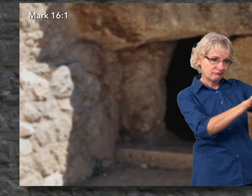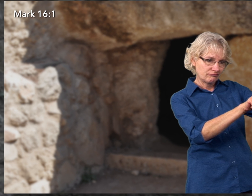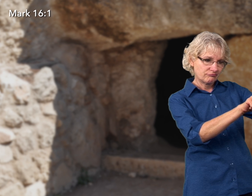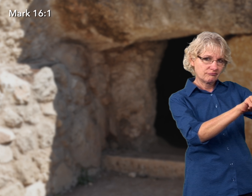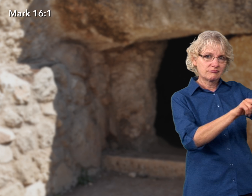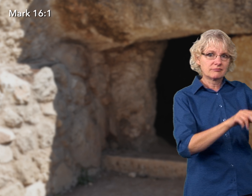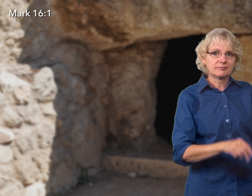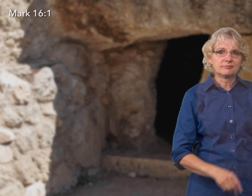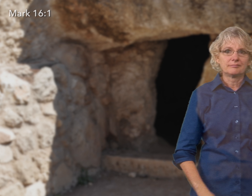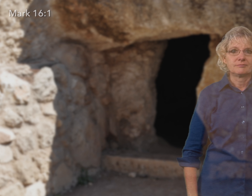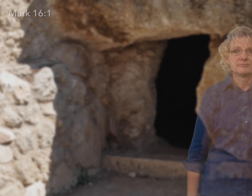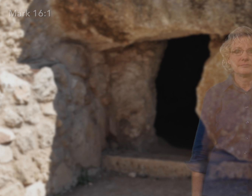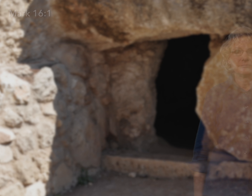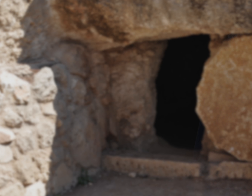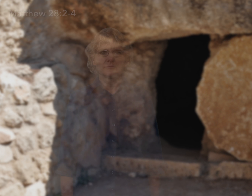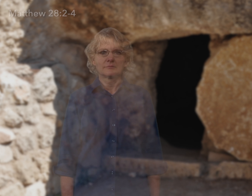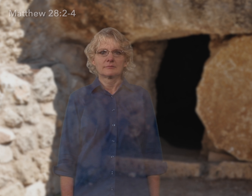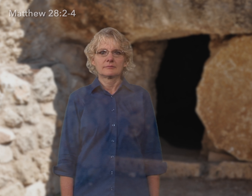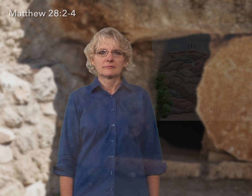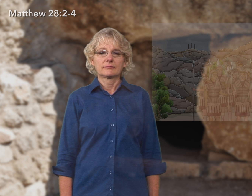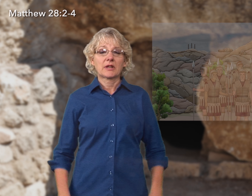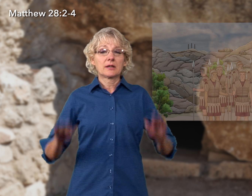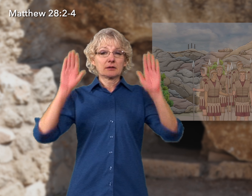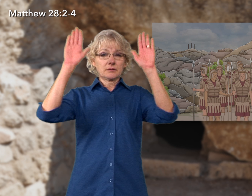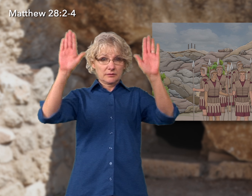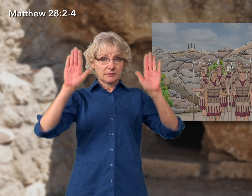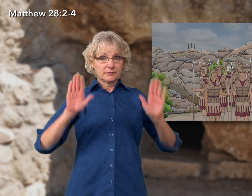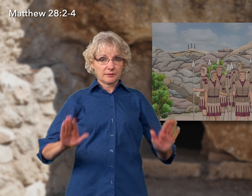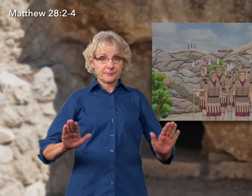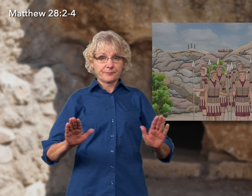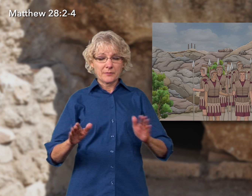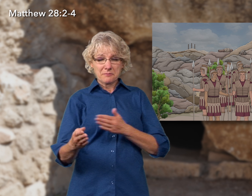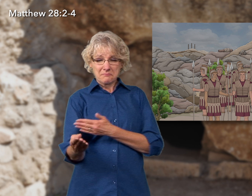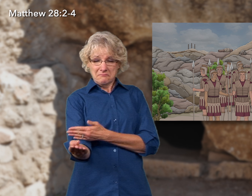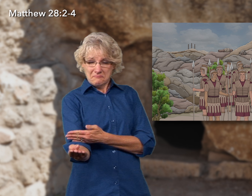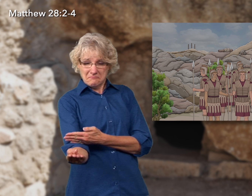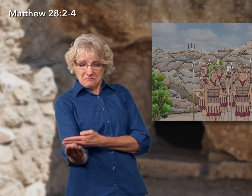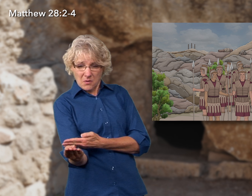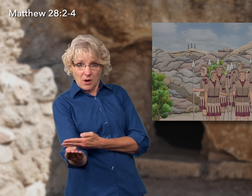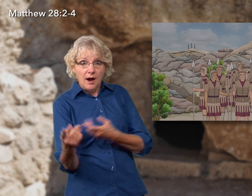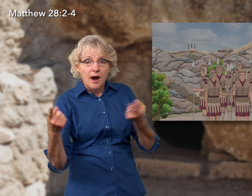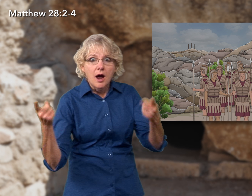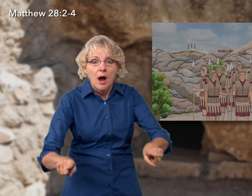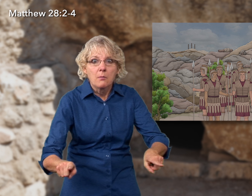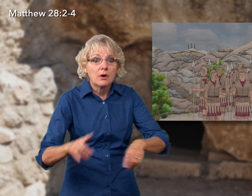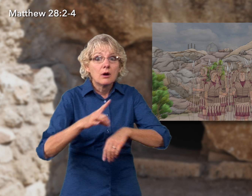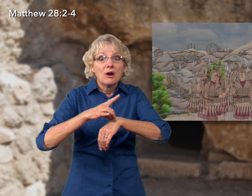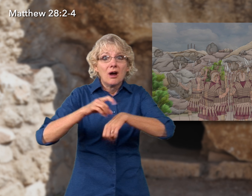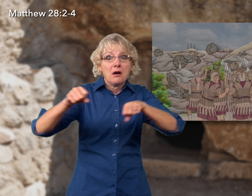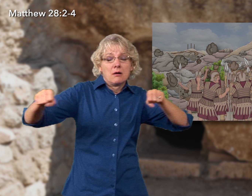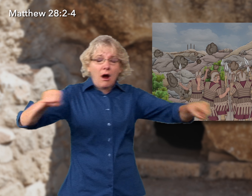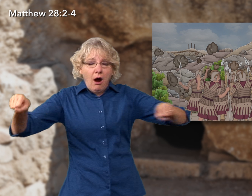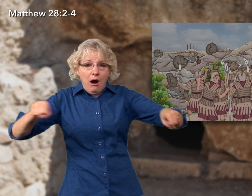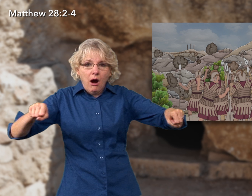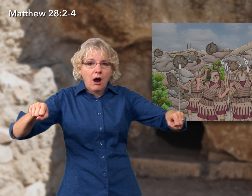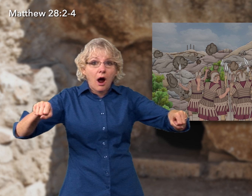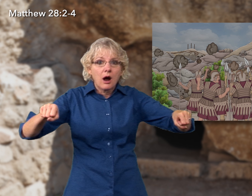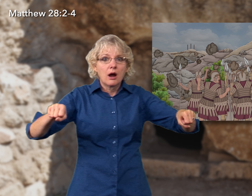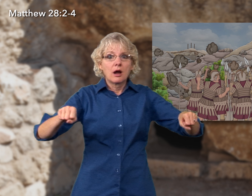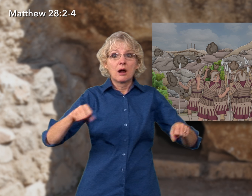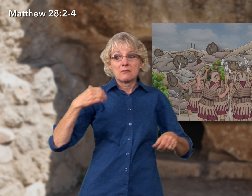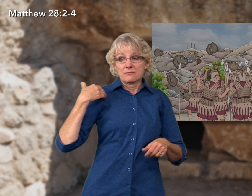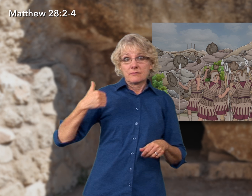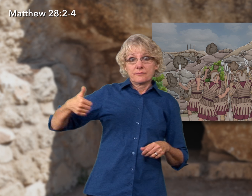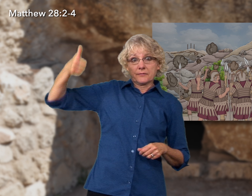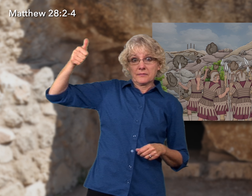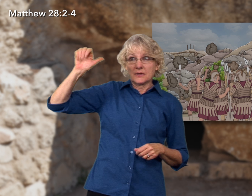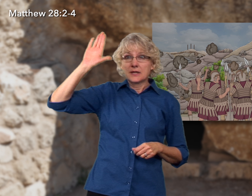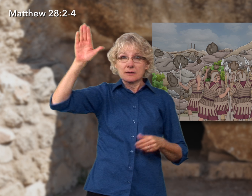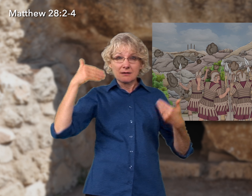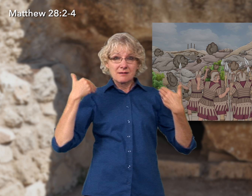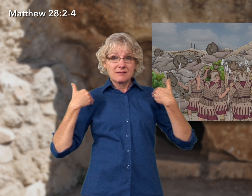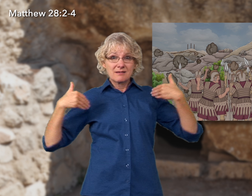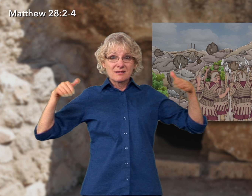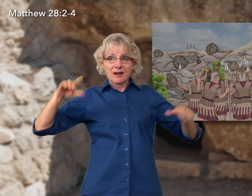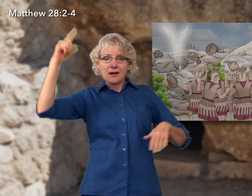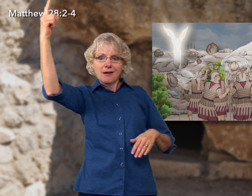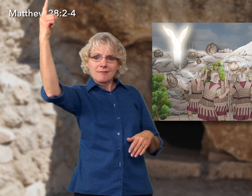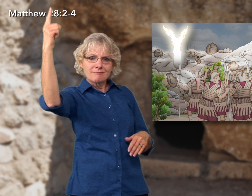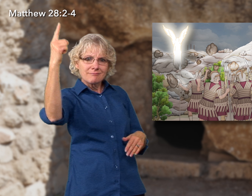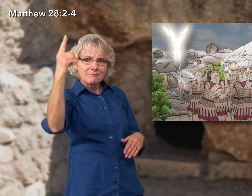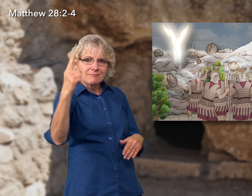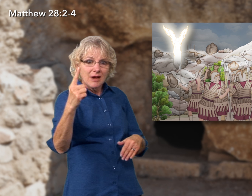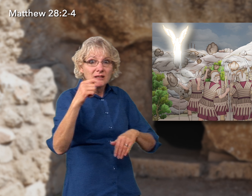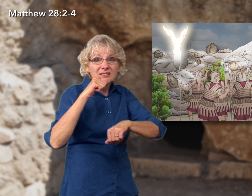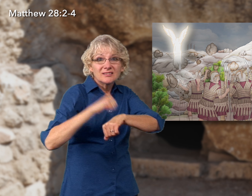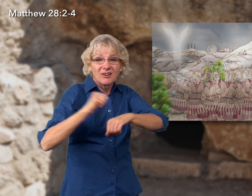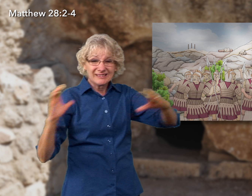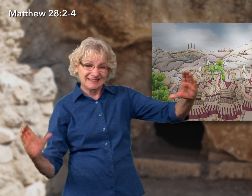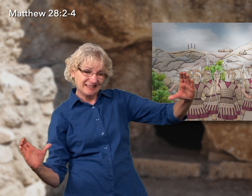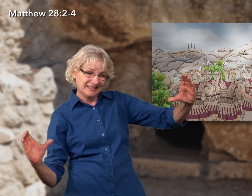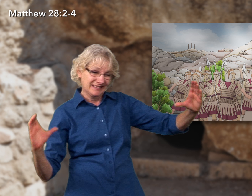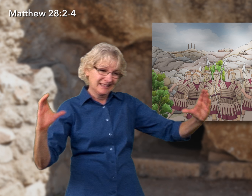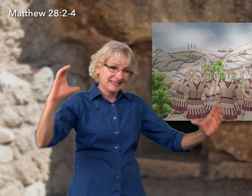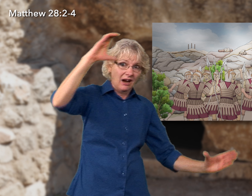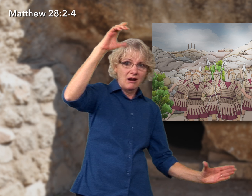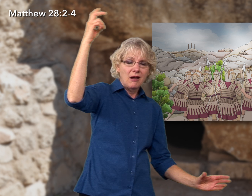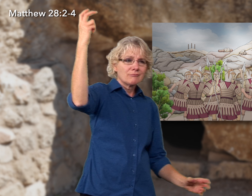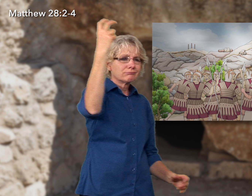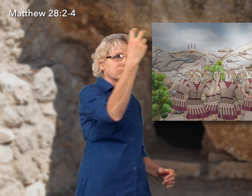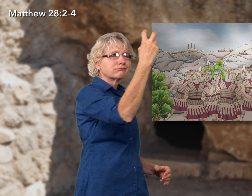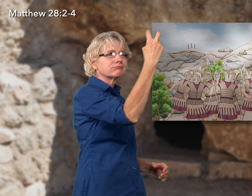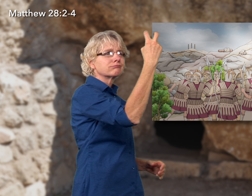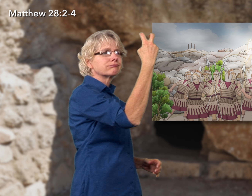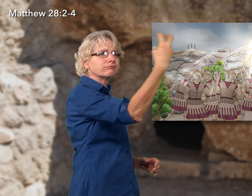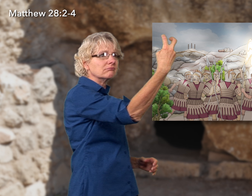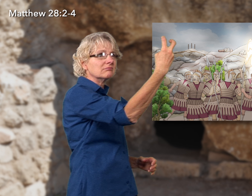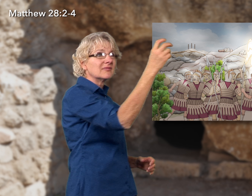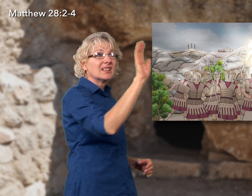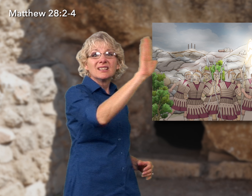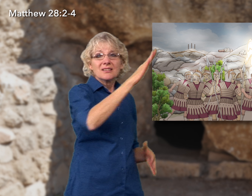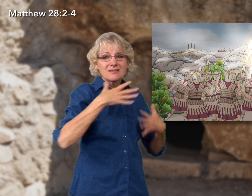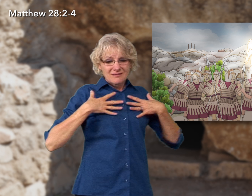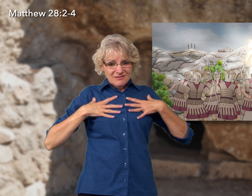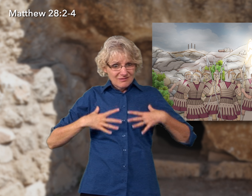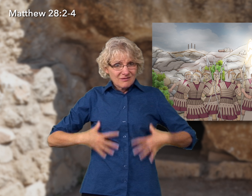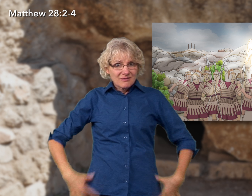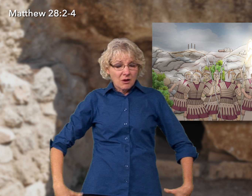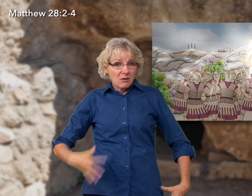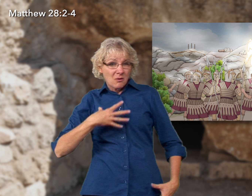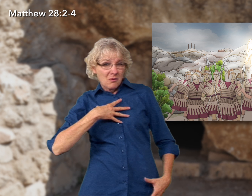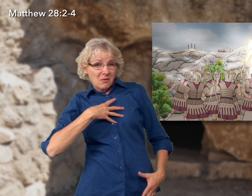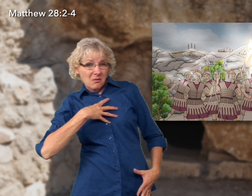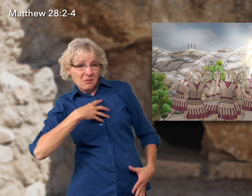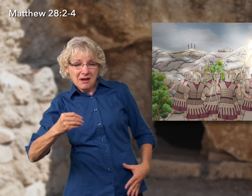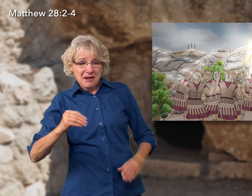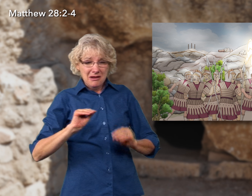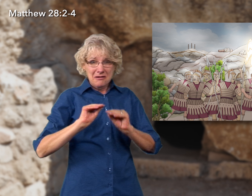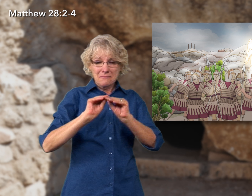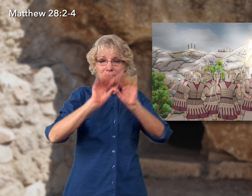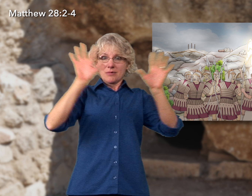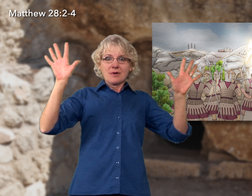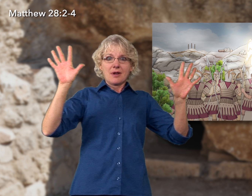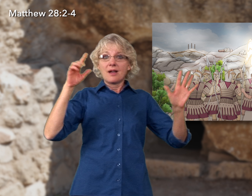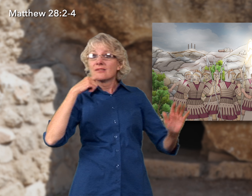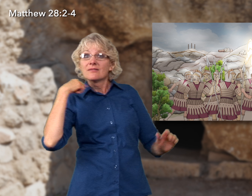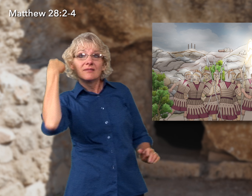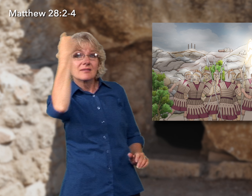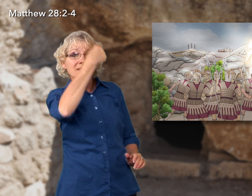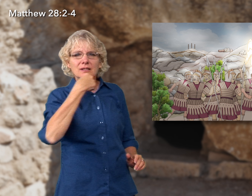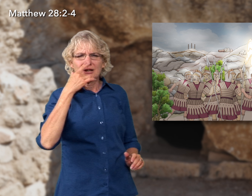Suddenly there was a great earthquake, for an angel of the Lord descended from heaven, rolled away the stone, and sat on it.